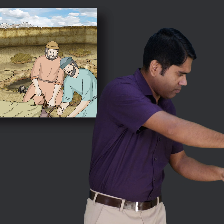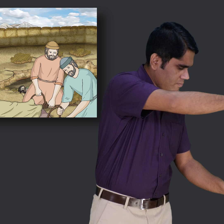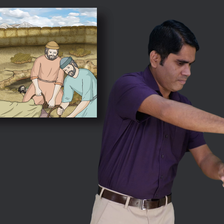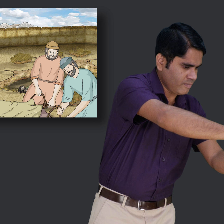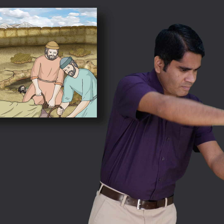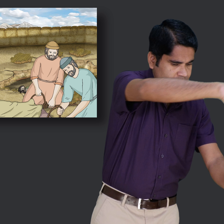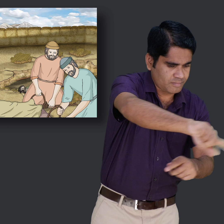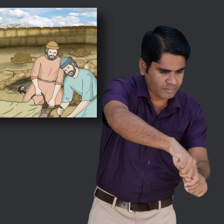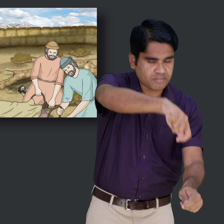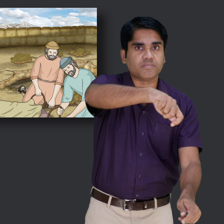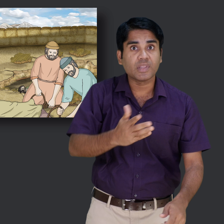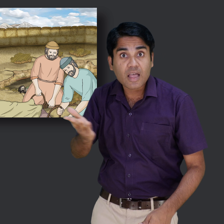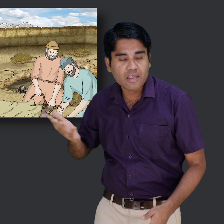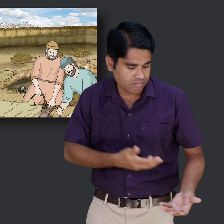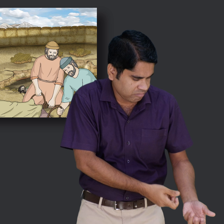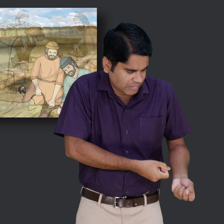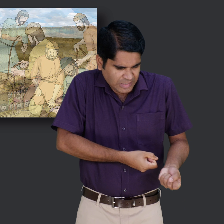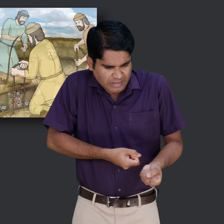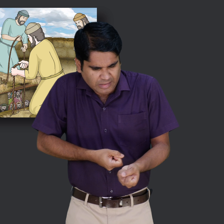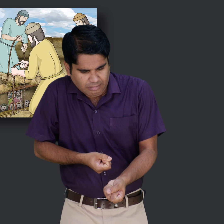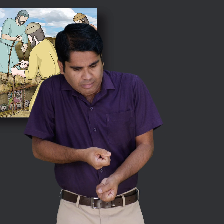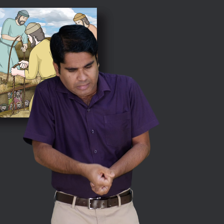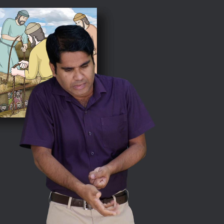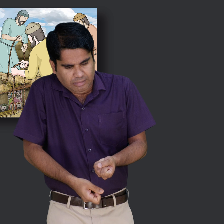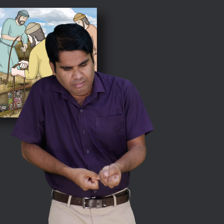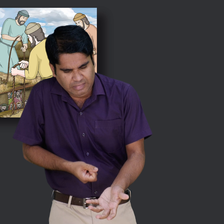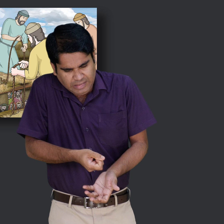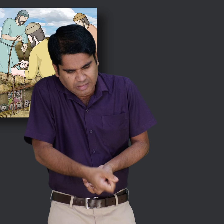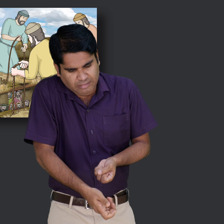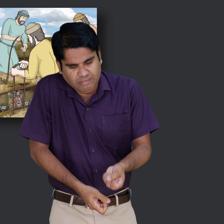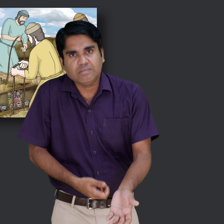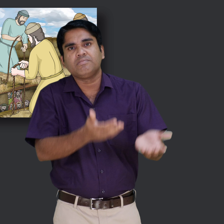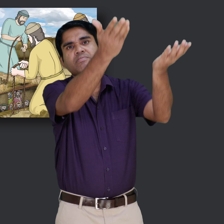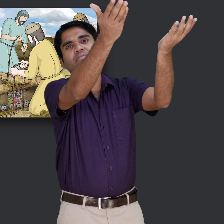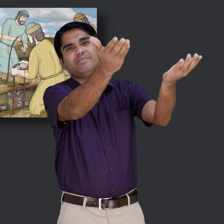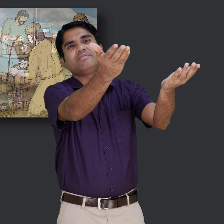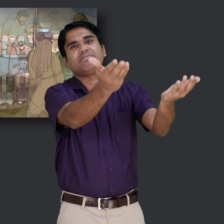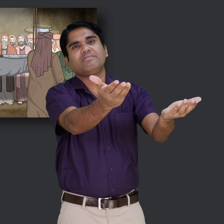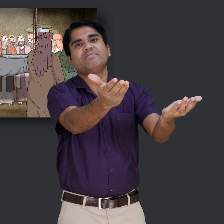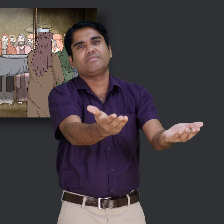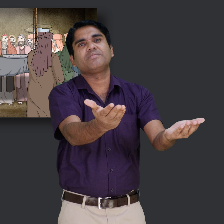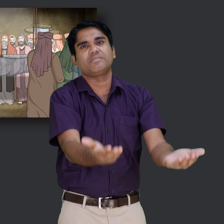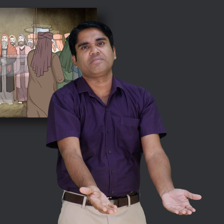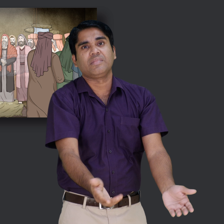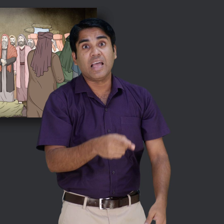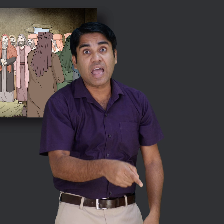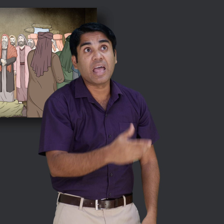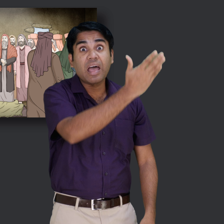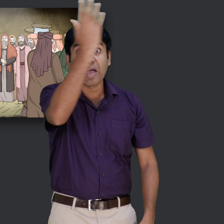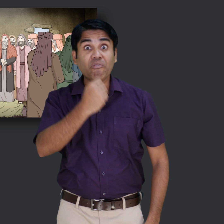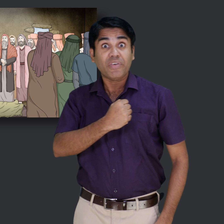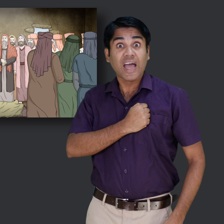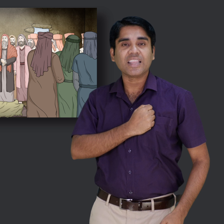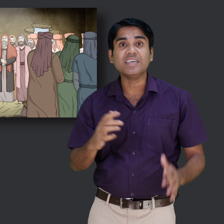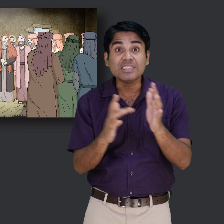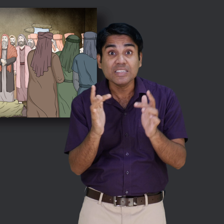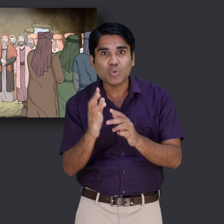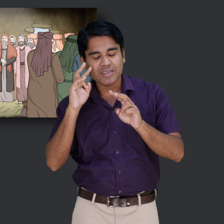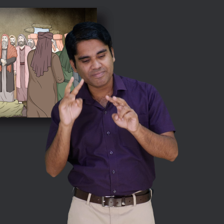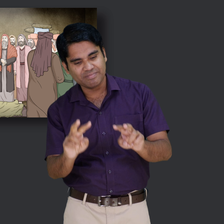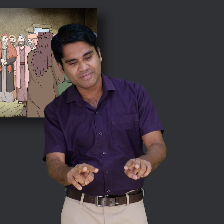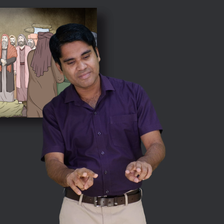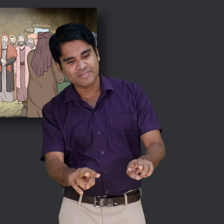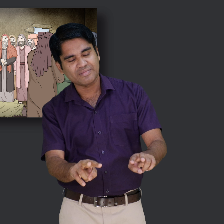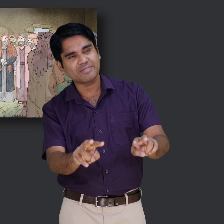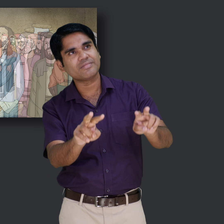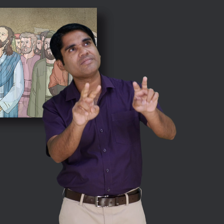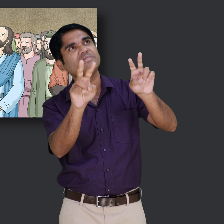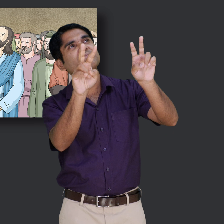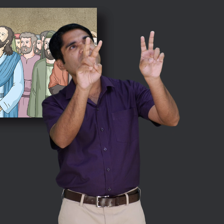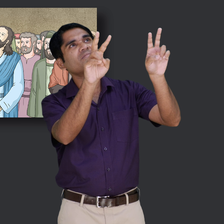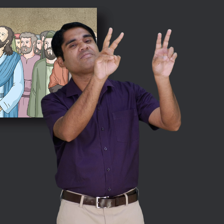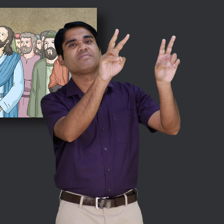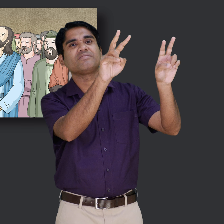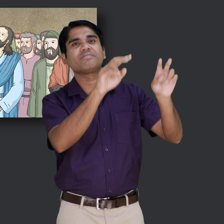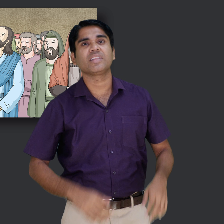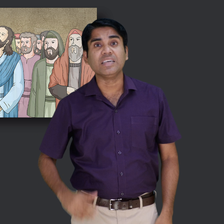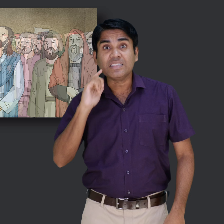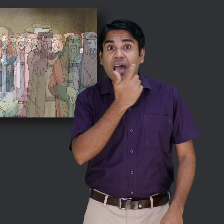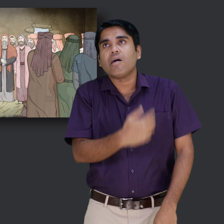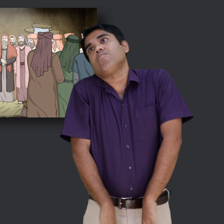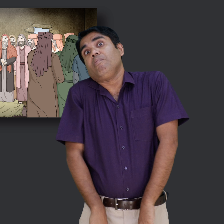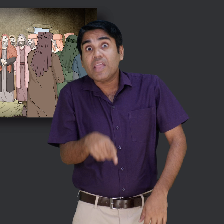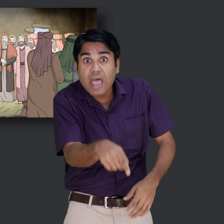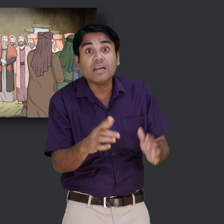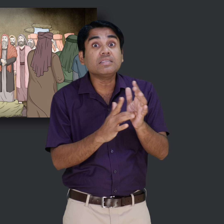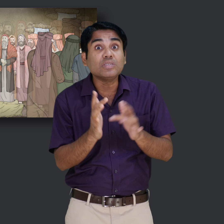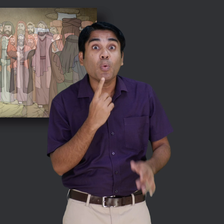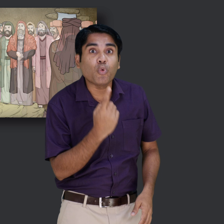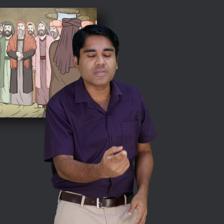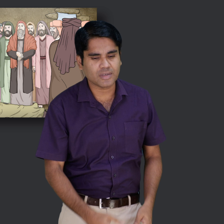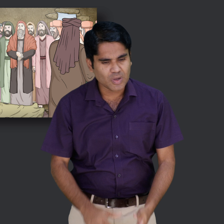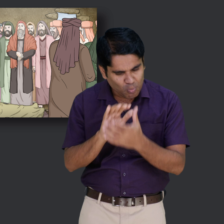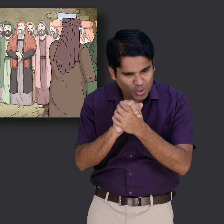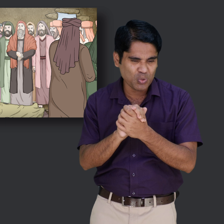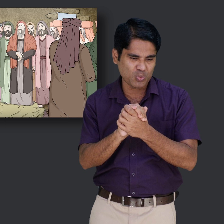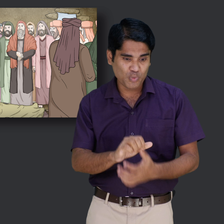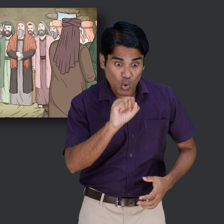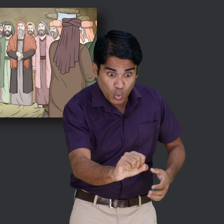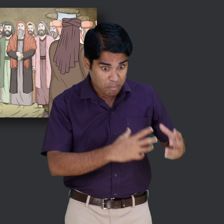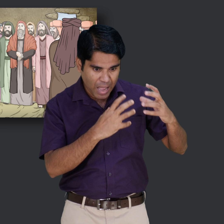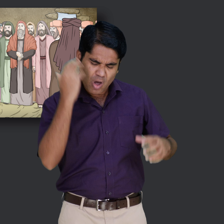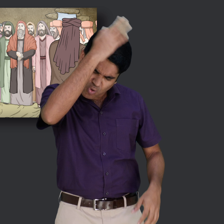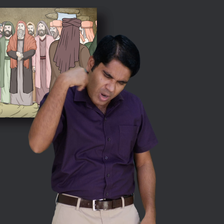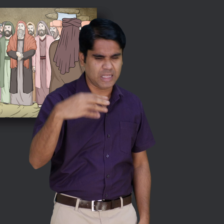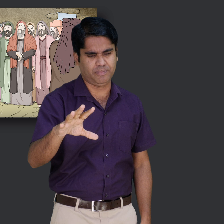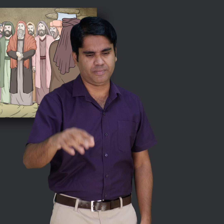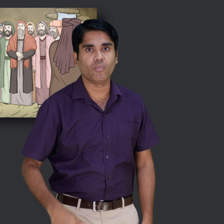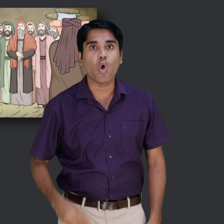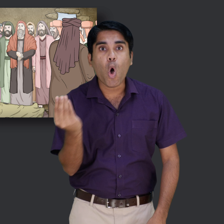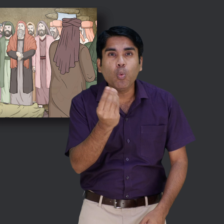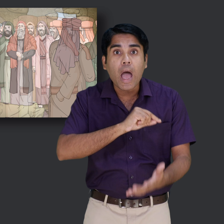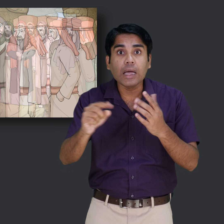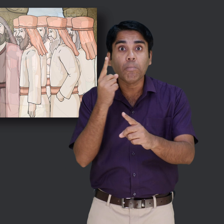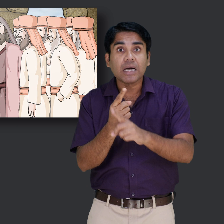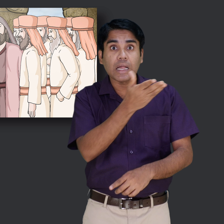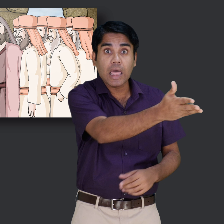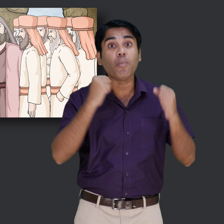When Jesus saw their faith, He said to the paralytic, “Son, your sins are forgiven.”